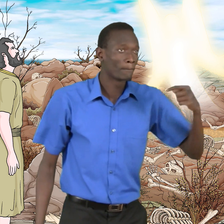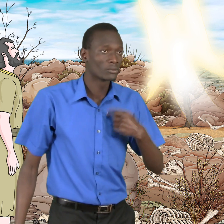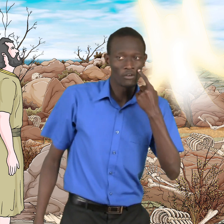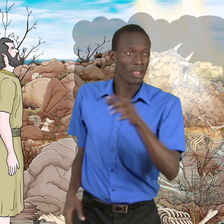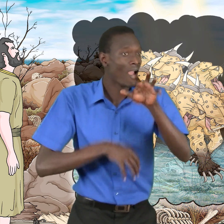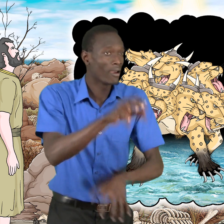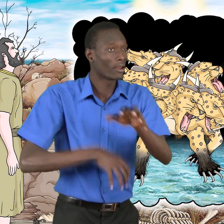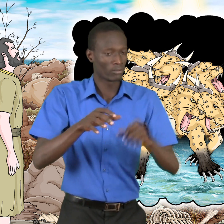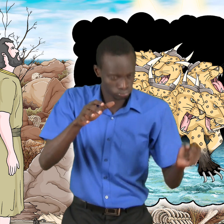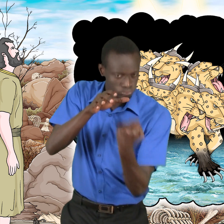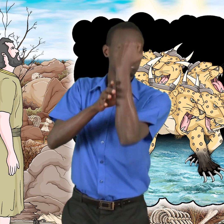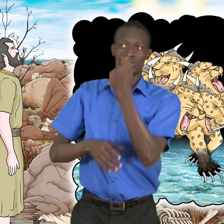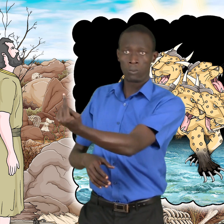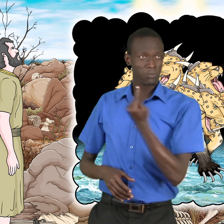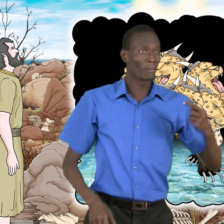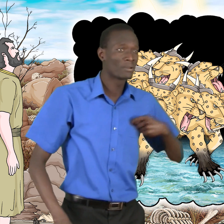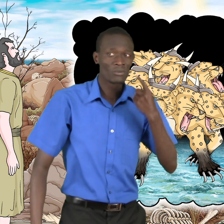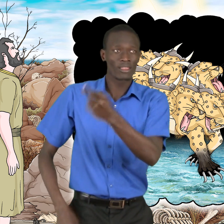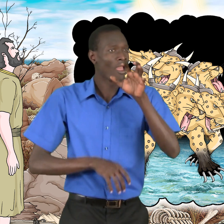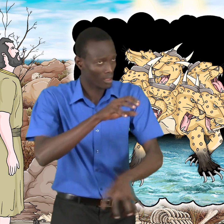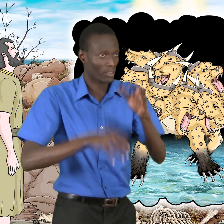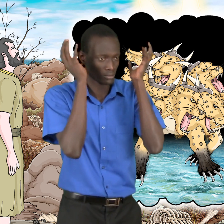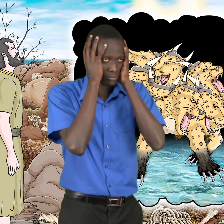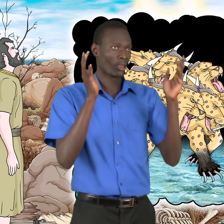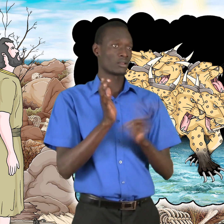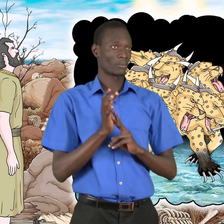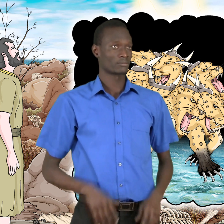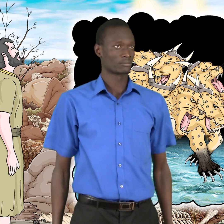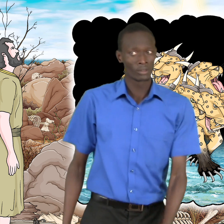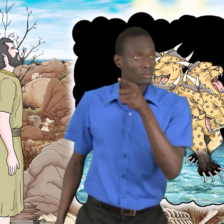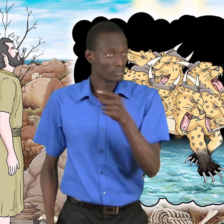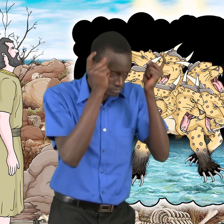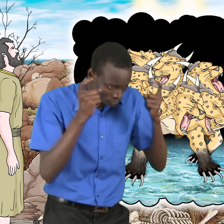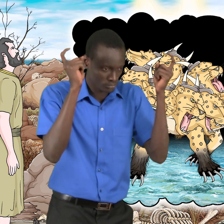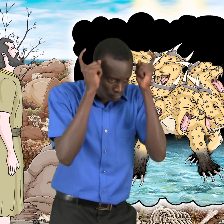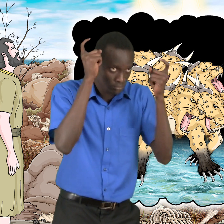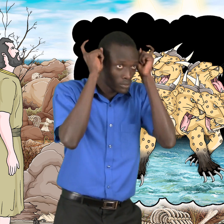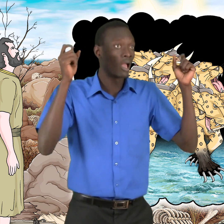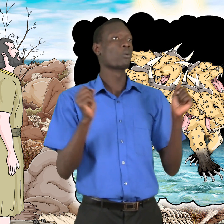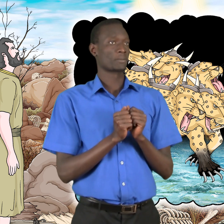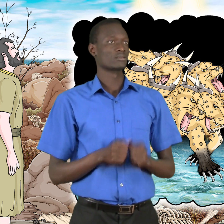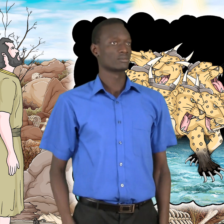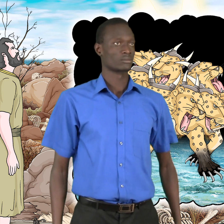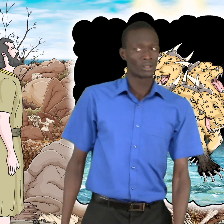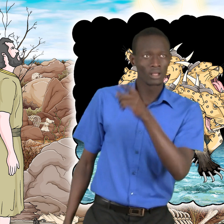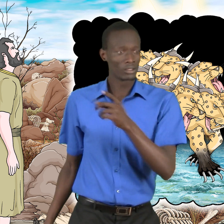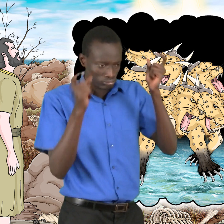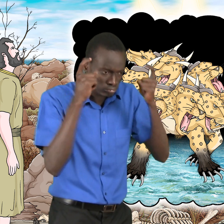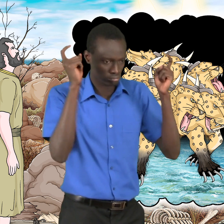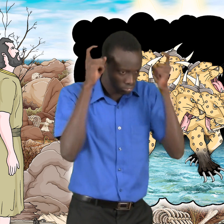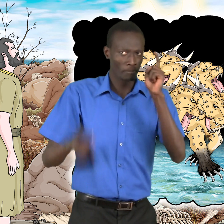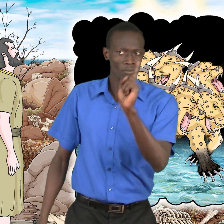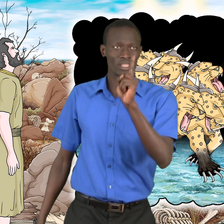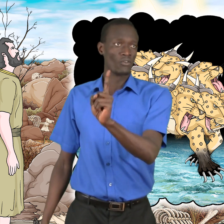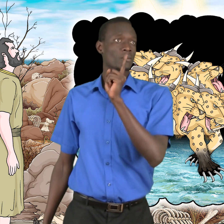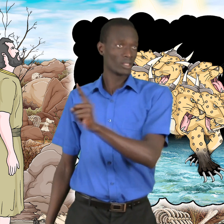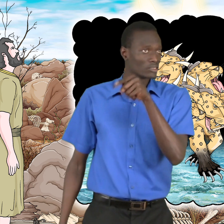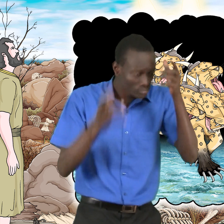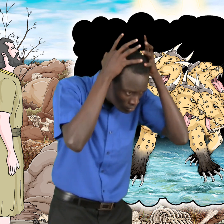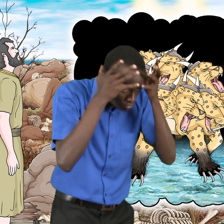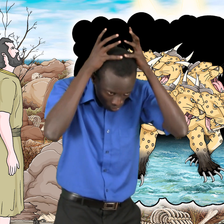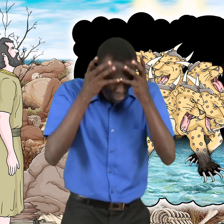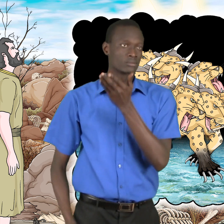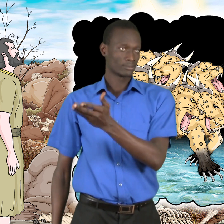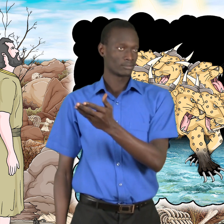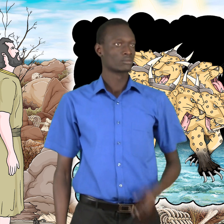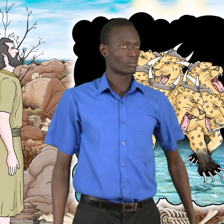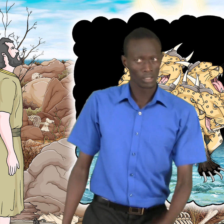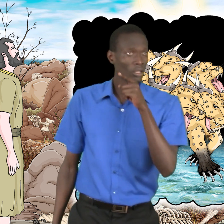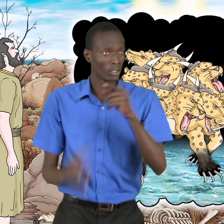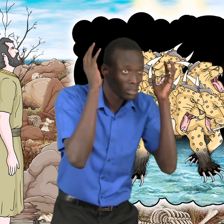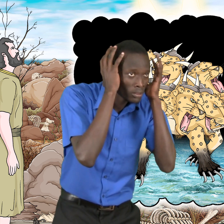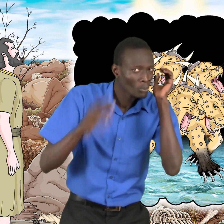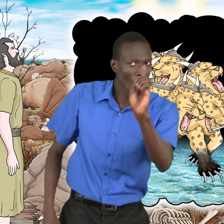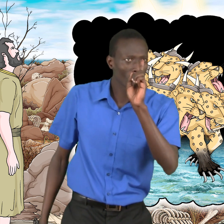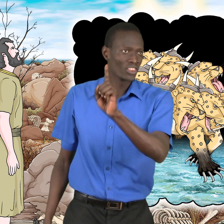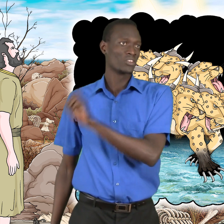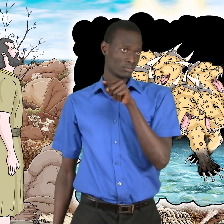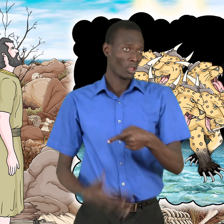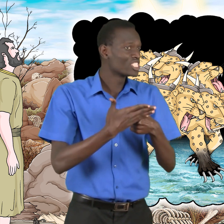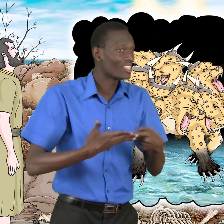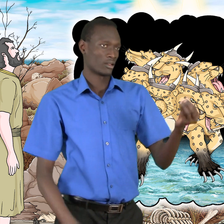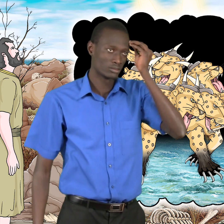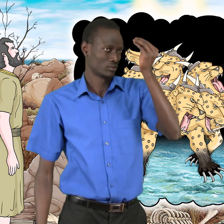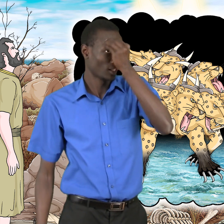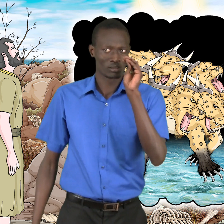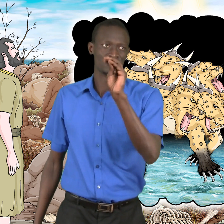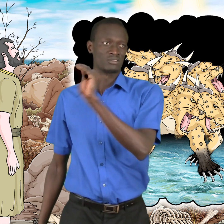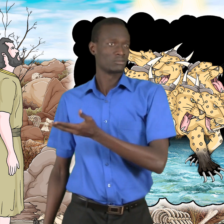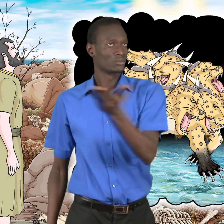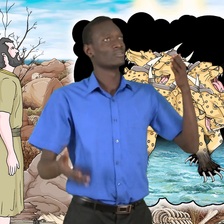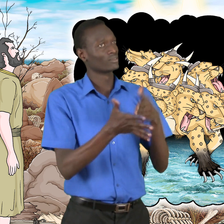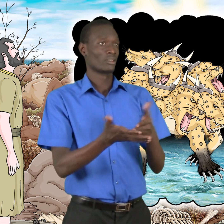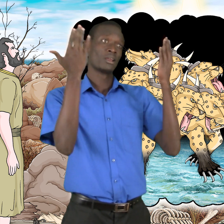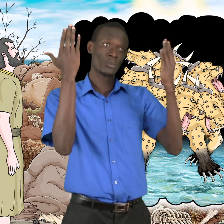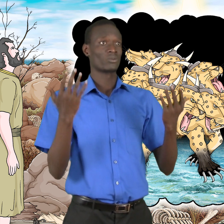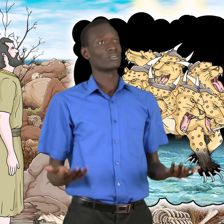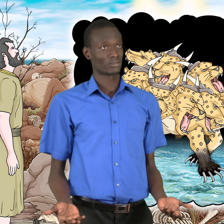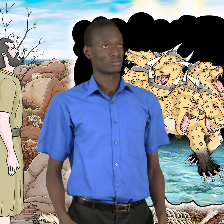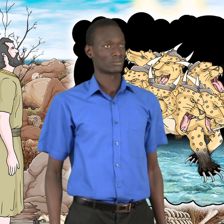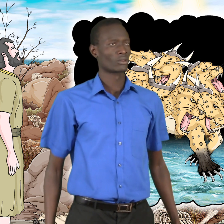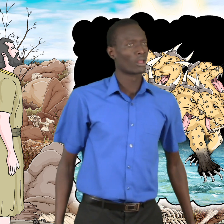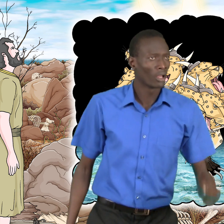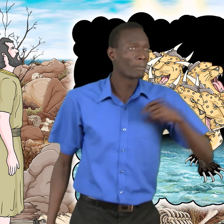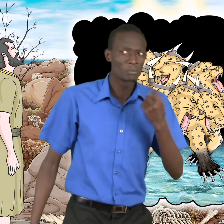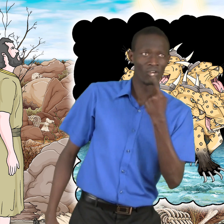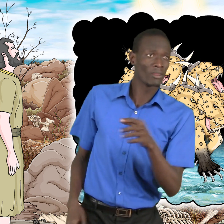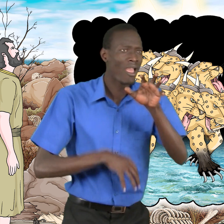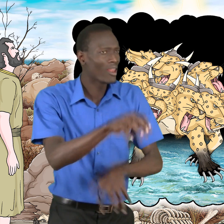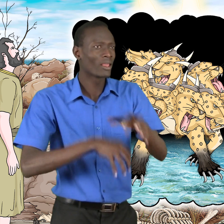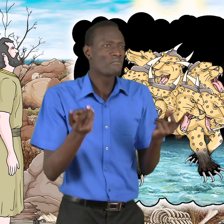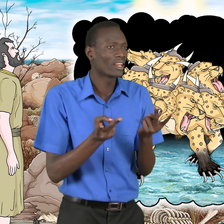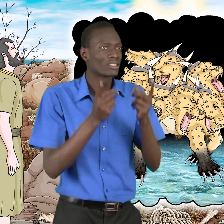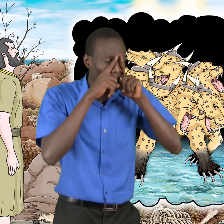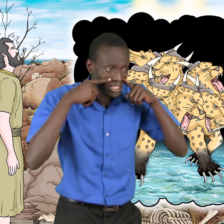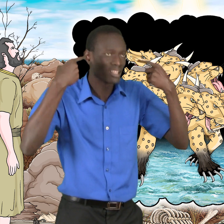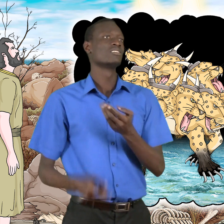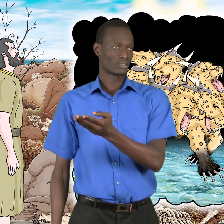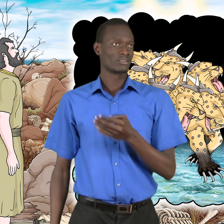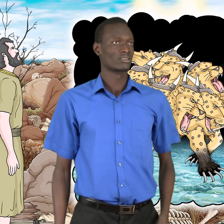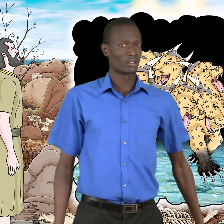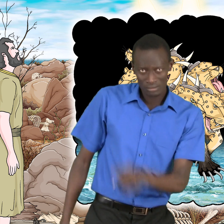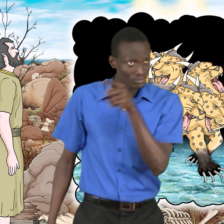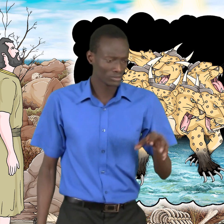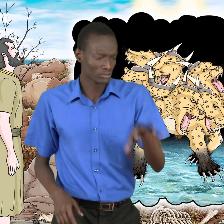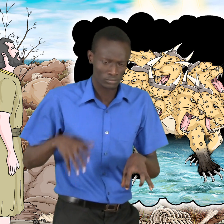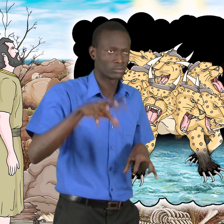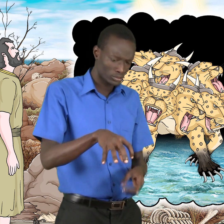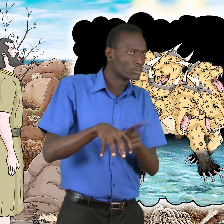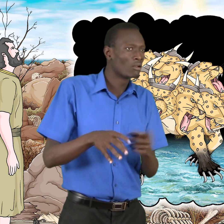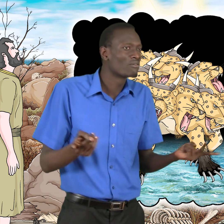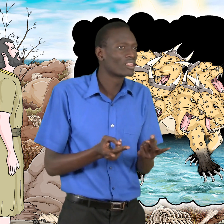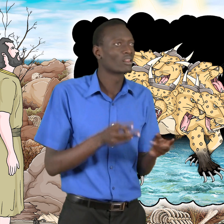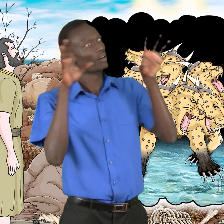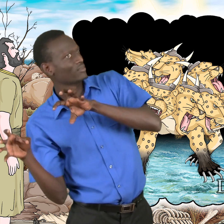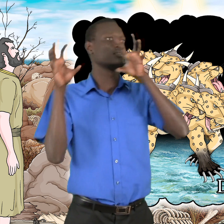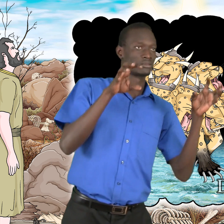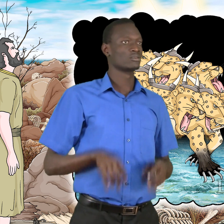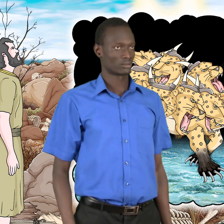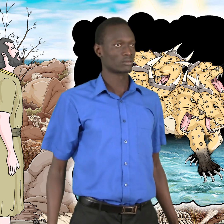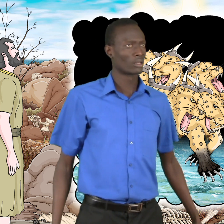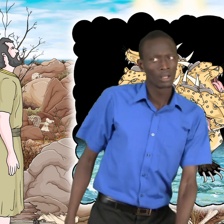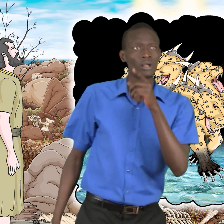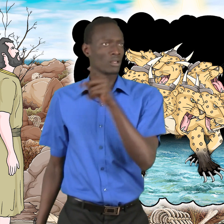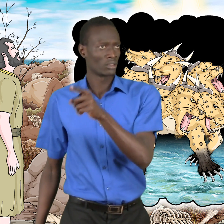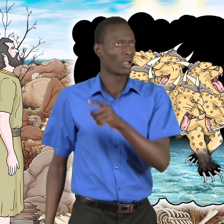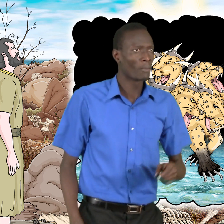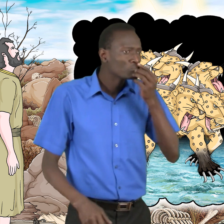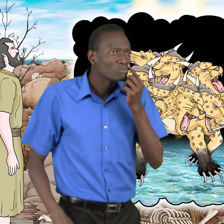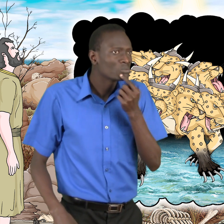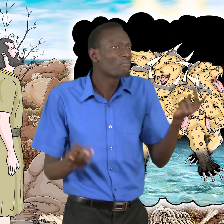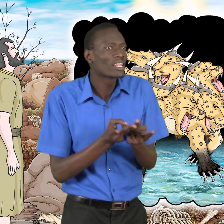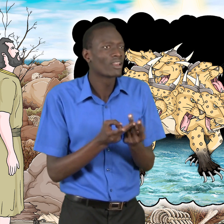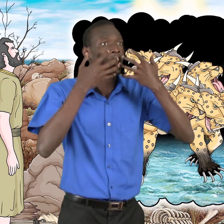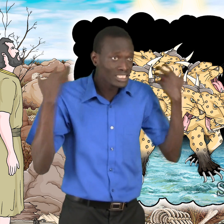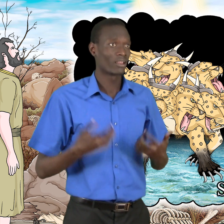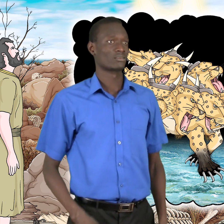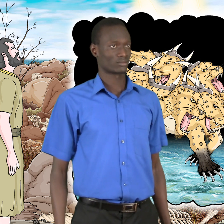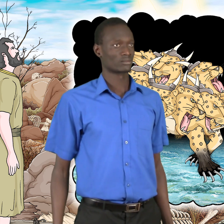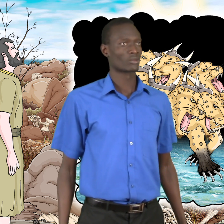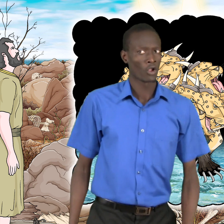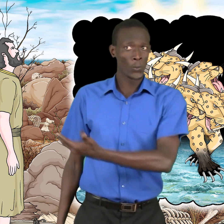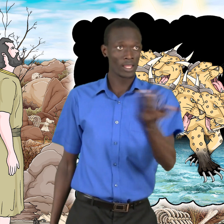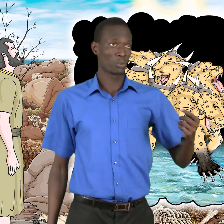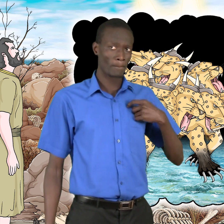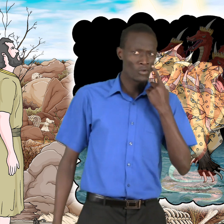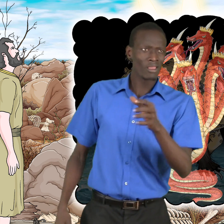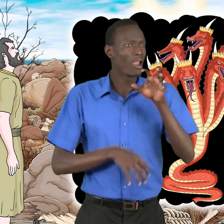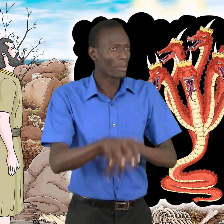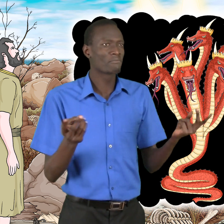The beast I saw was like a leopard, with the feet of a bear and the mouth of a lion.